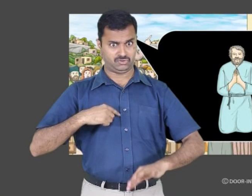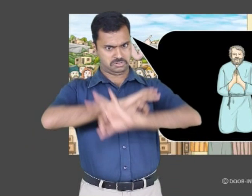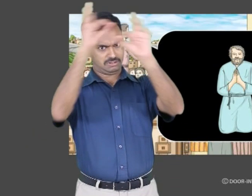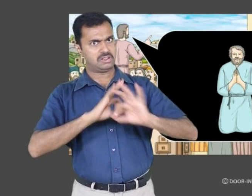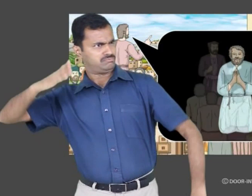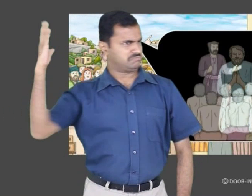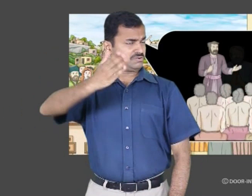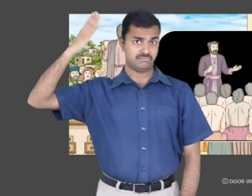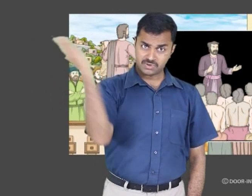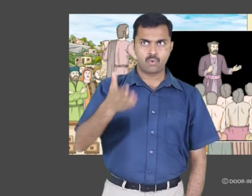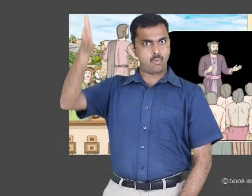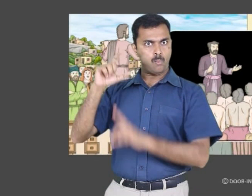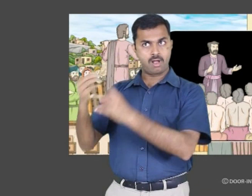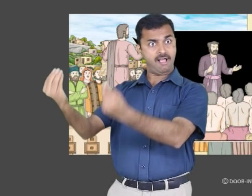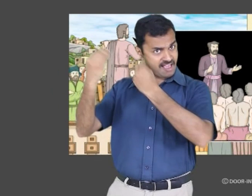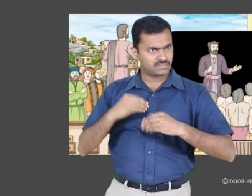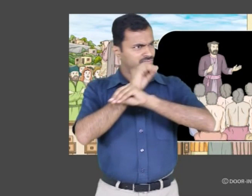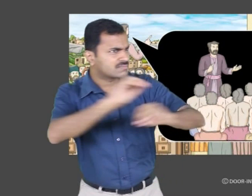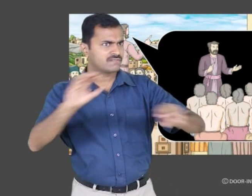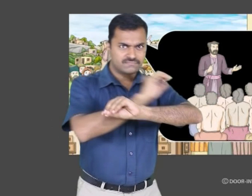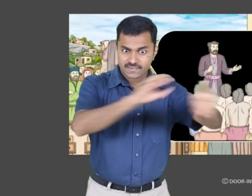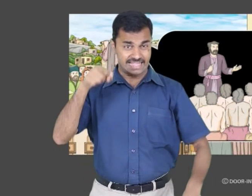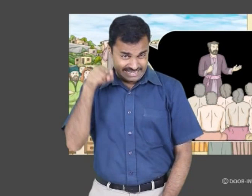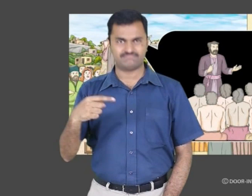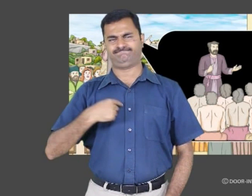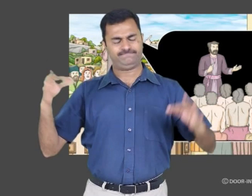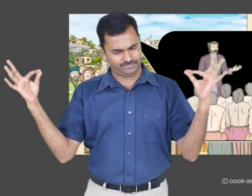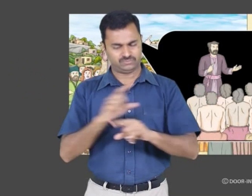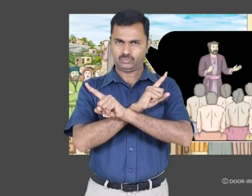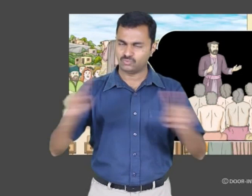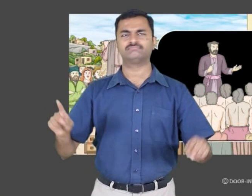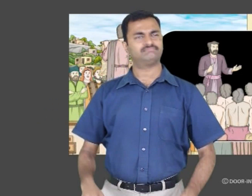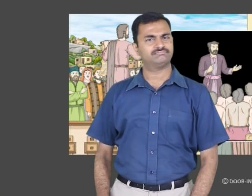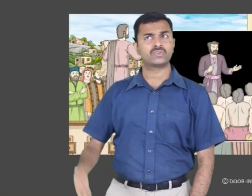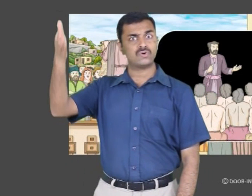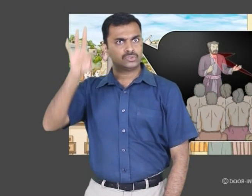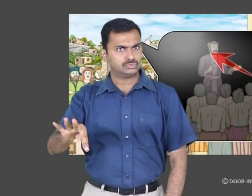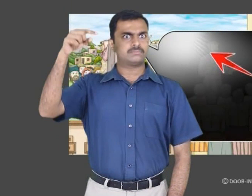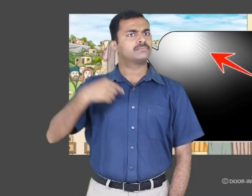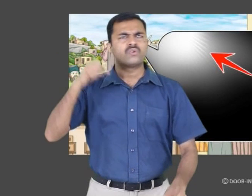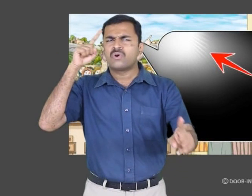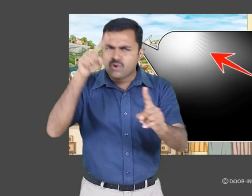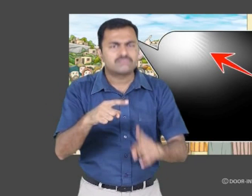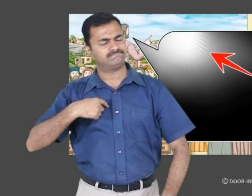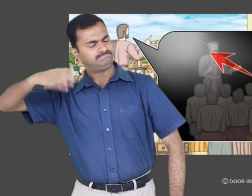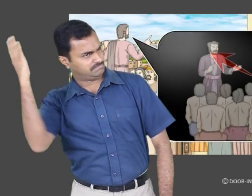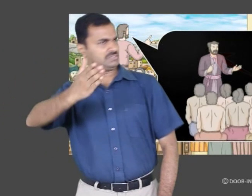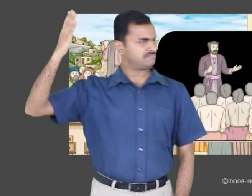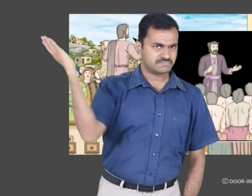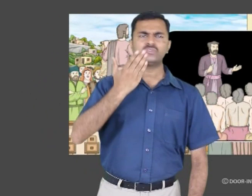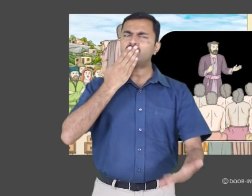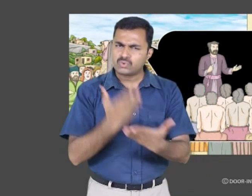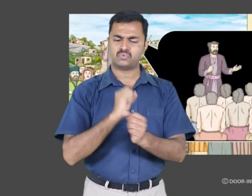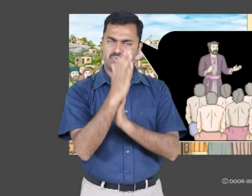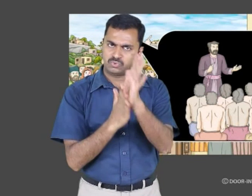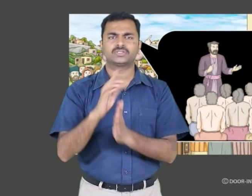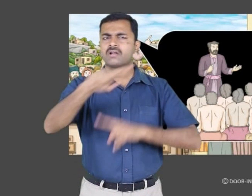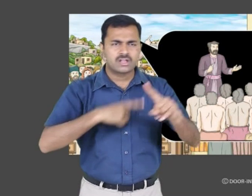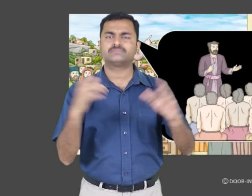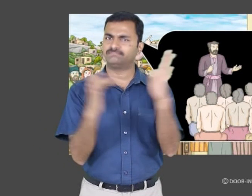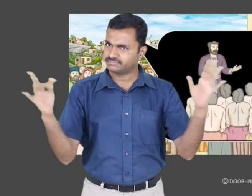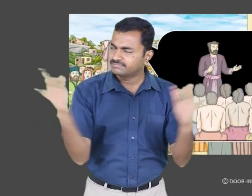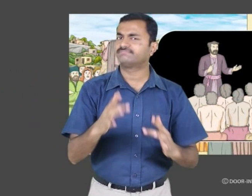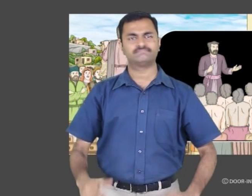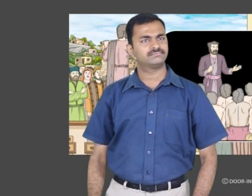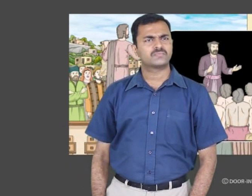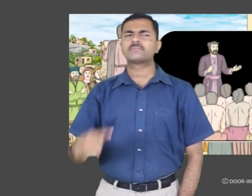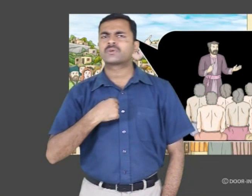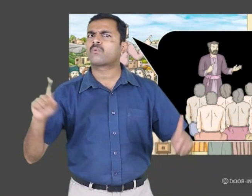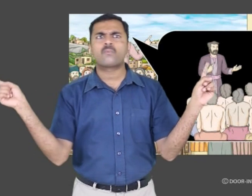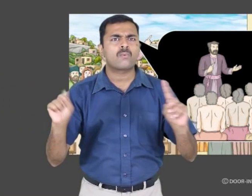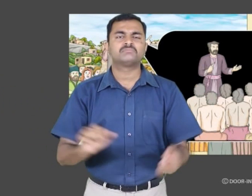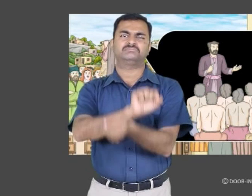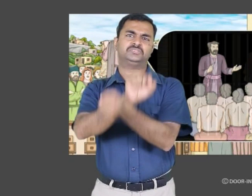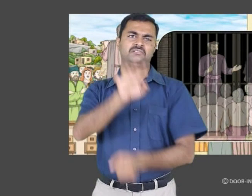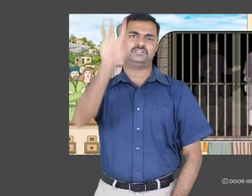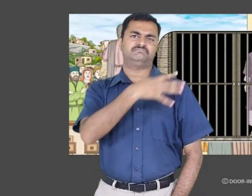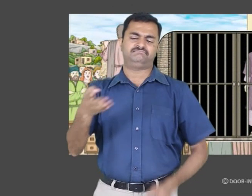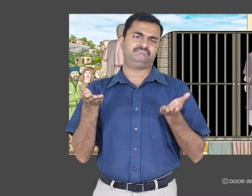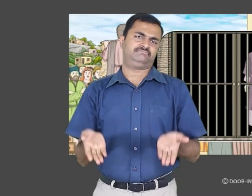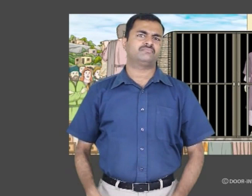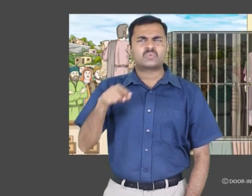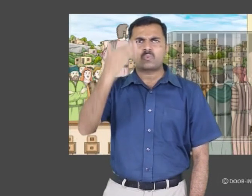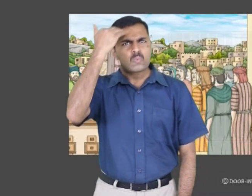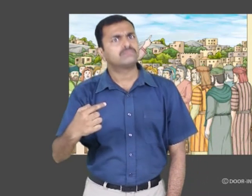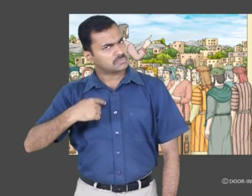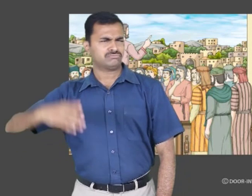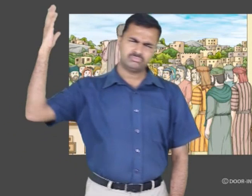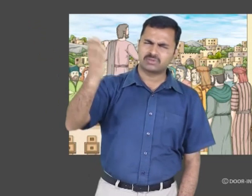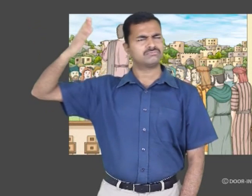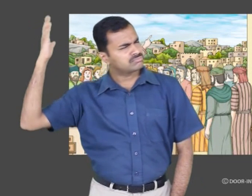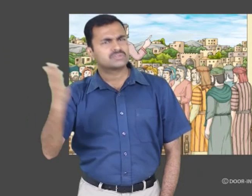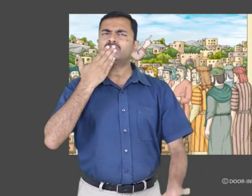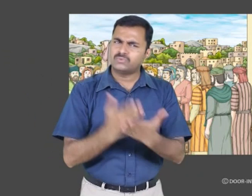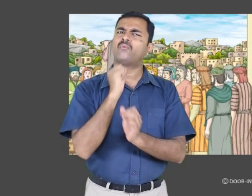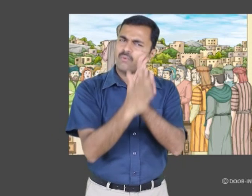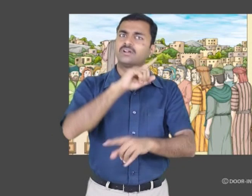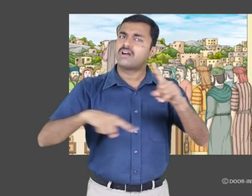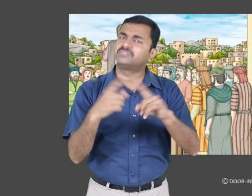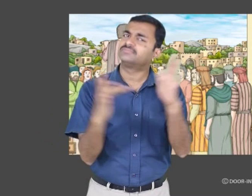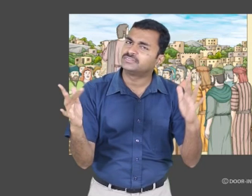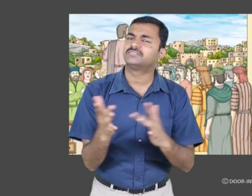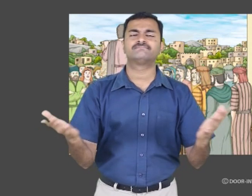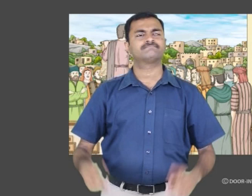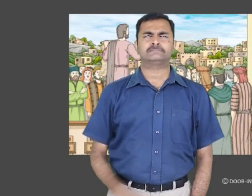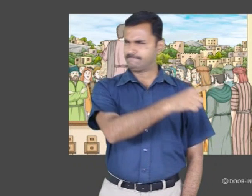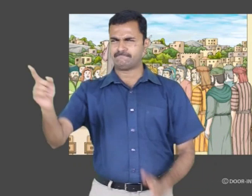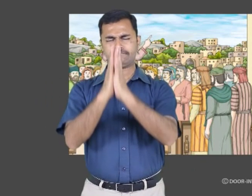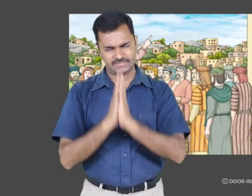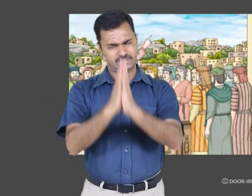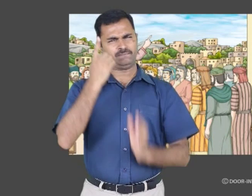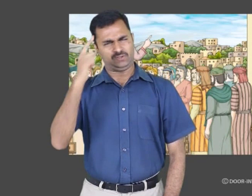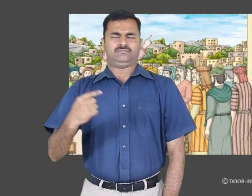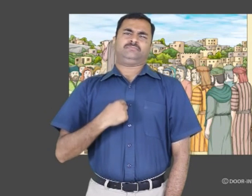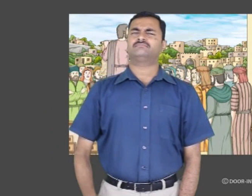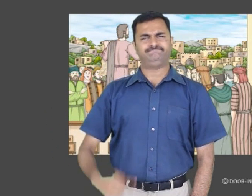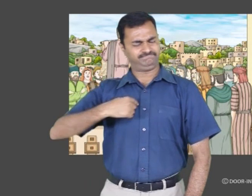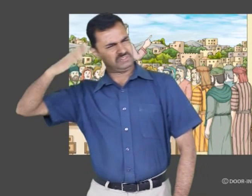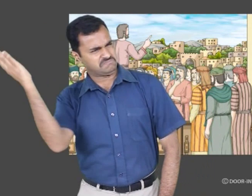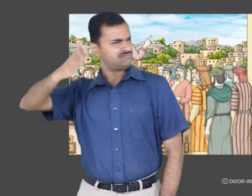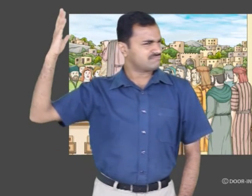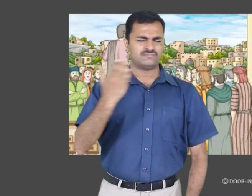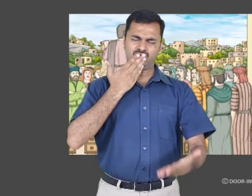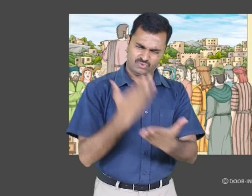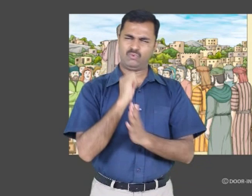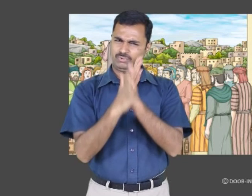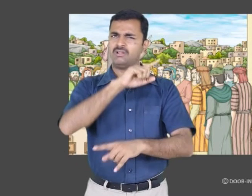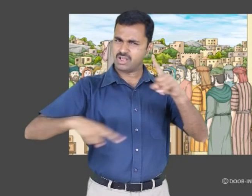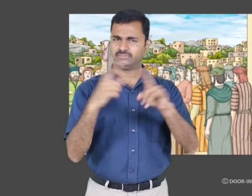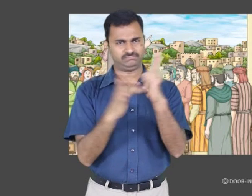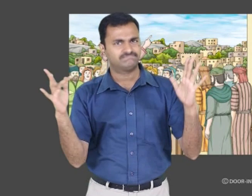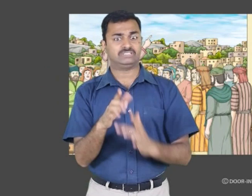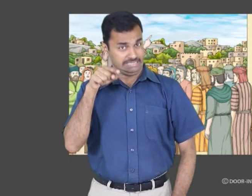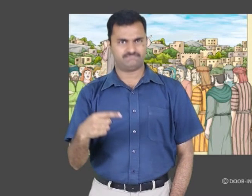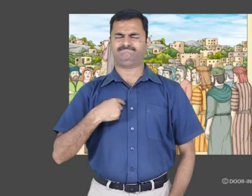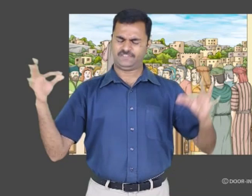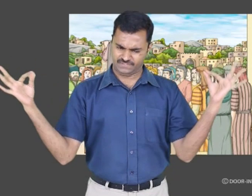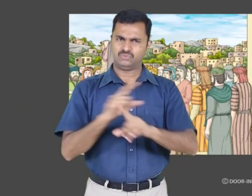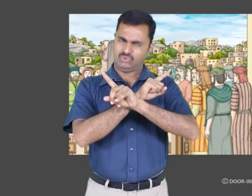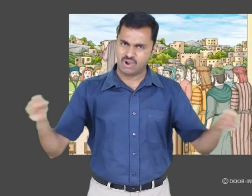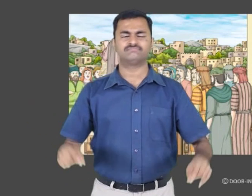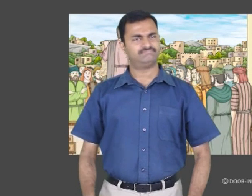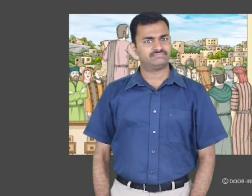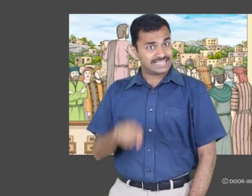Pray also for me, that whenever I open my mouth, words may be given me so that I will boldly make known the mystery of the gospel, for which I am an ambassador in chains.